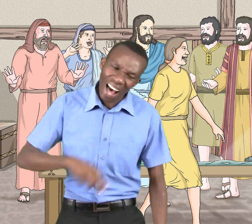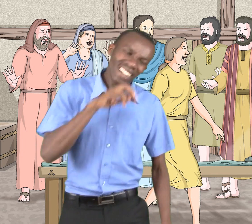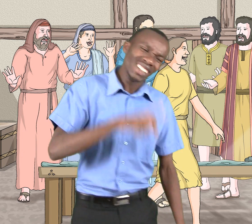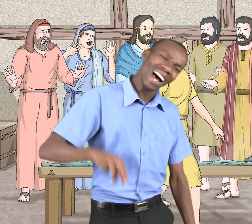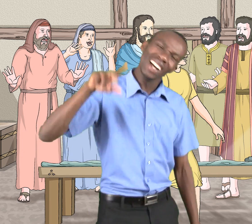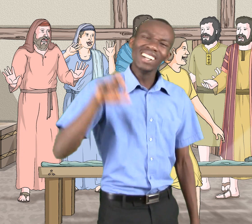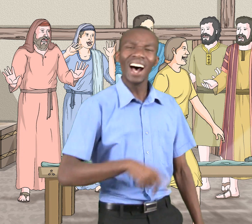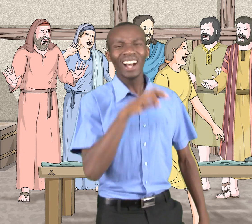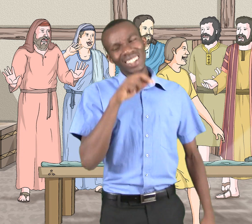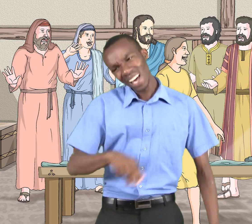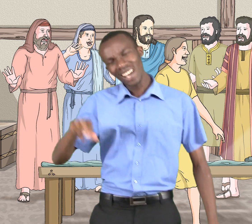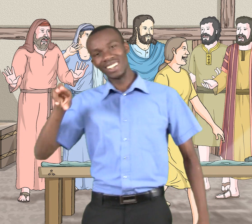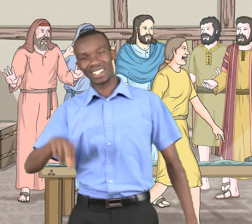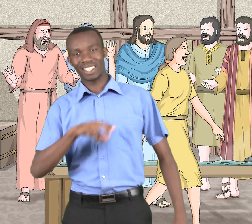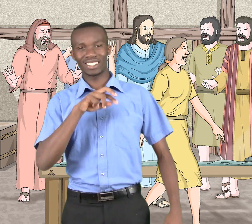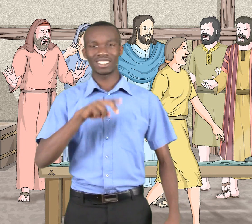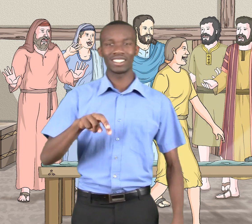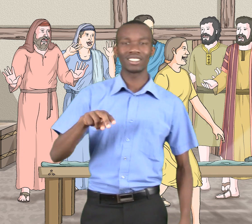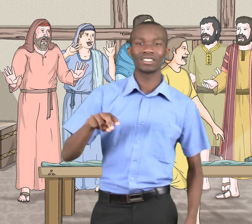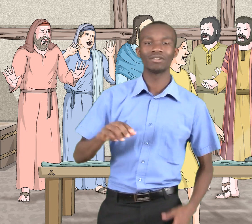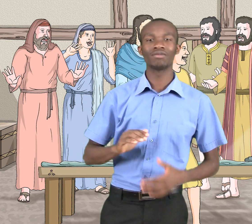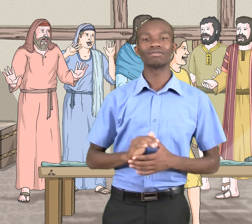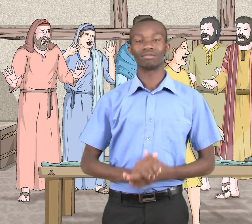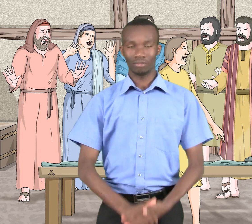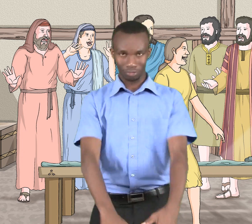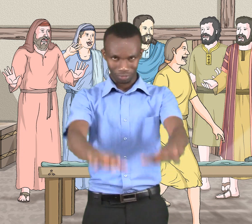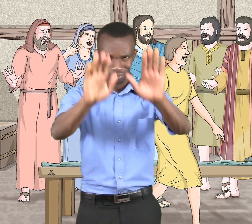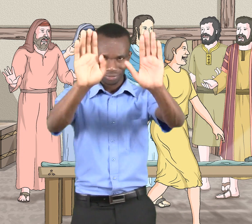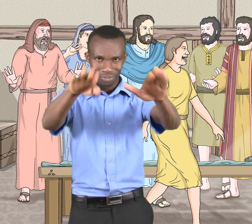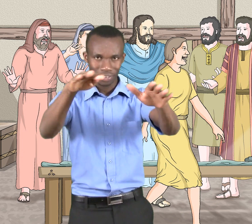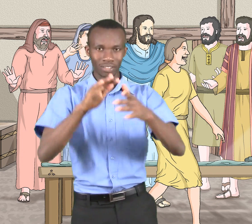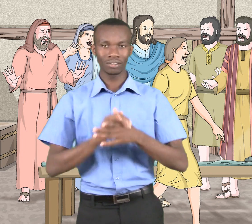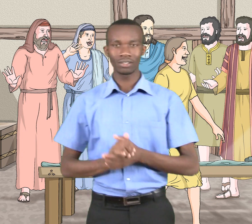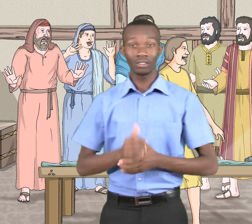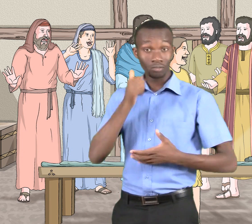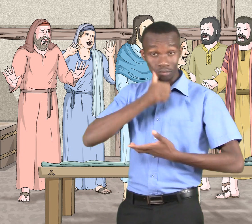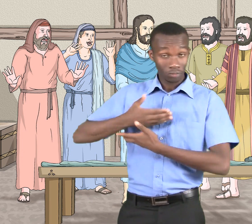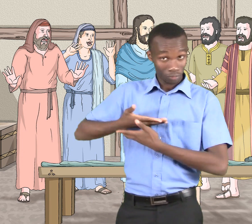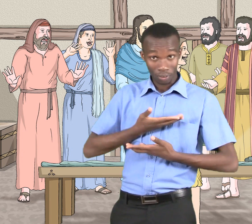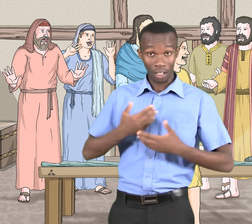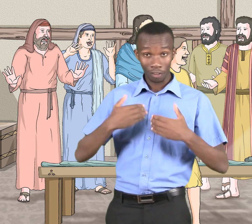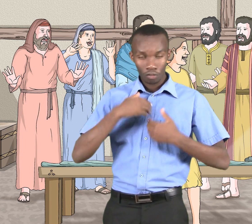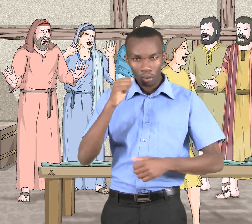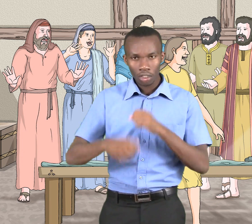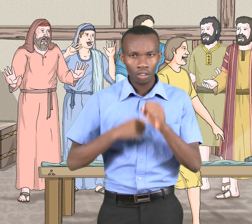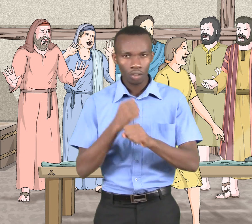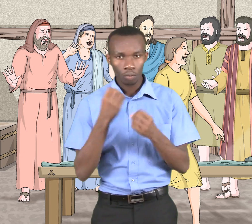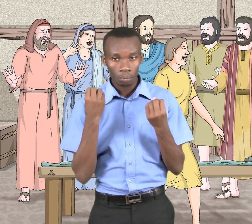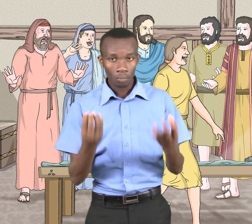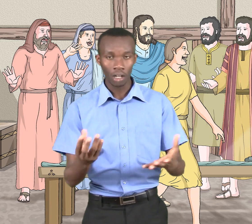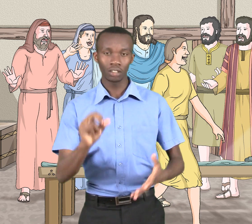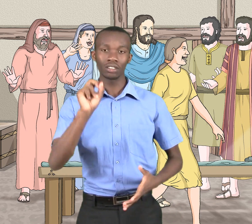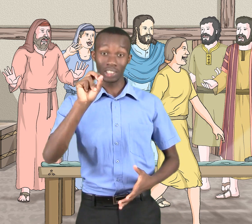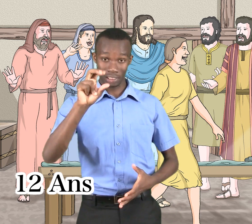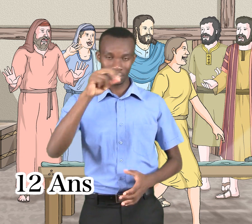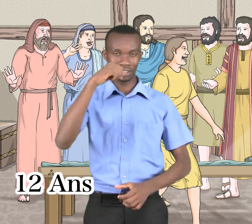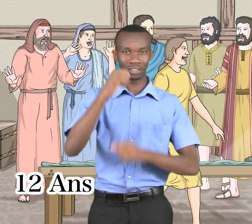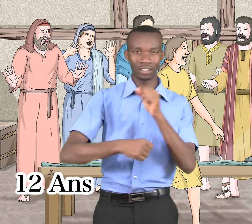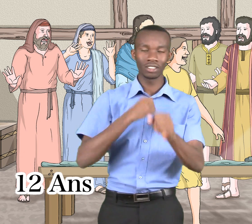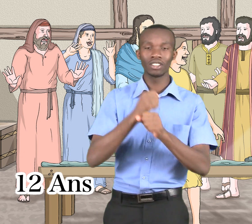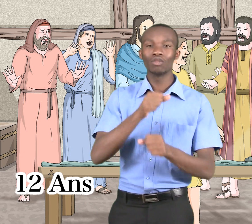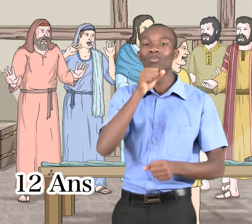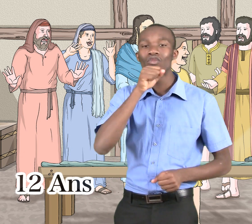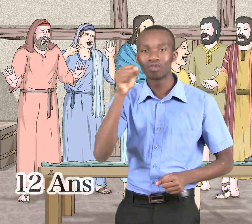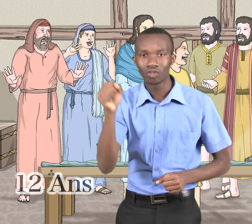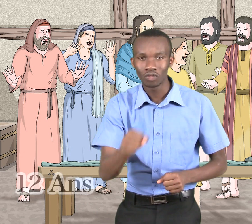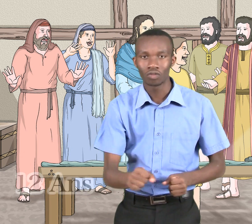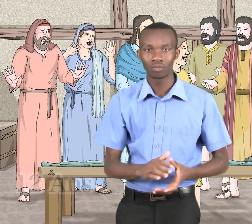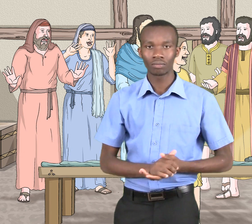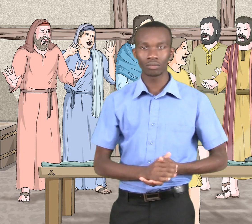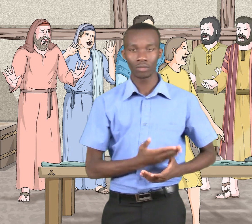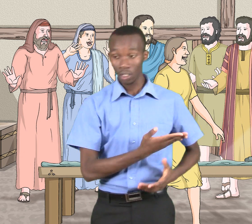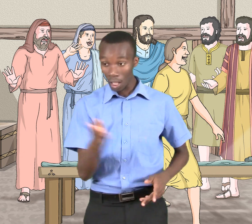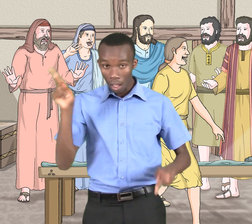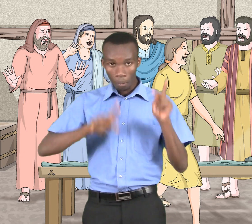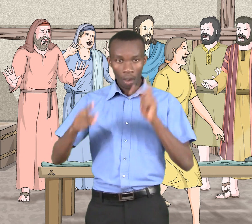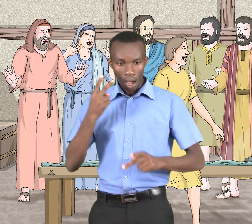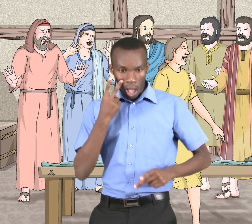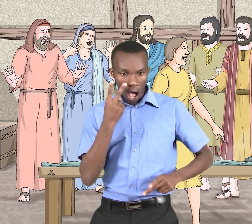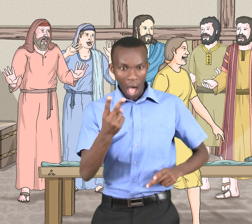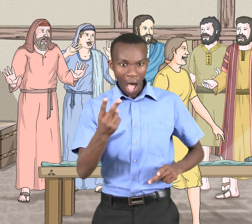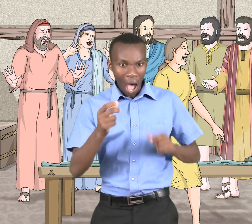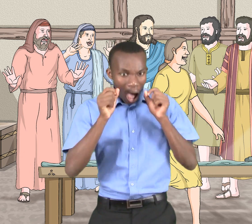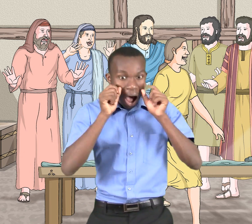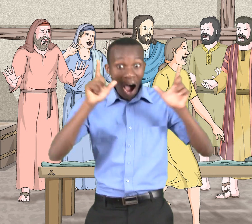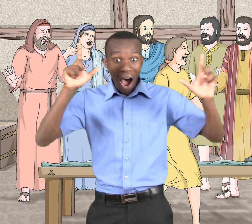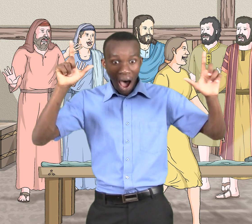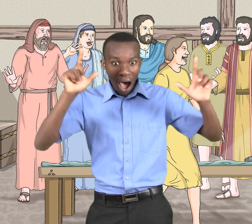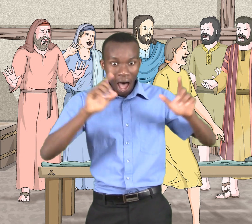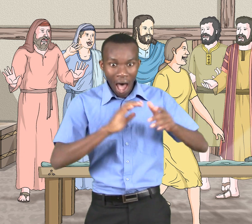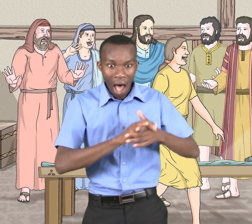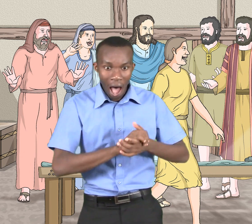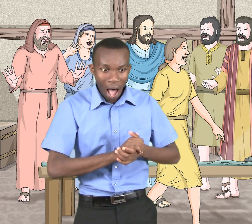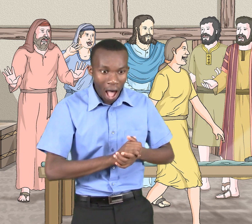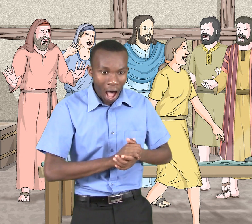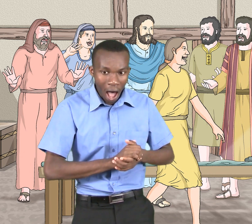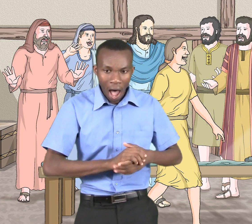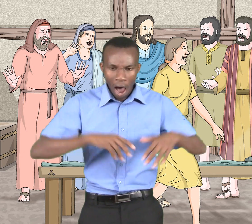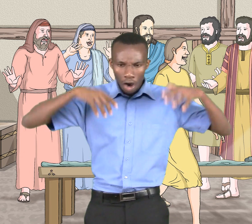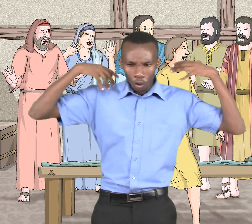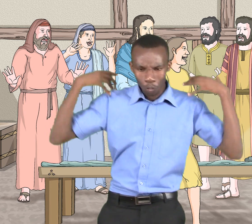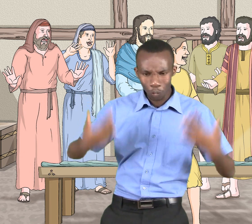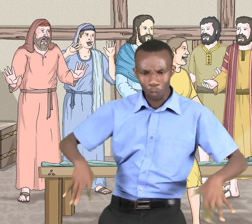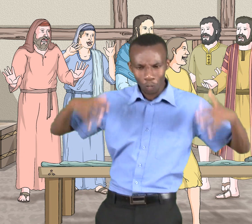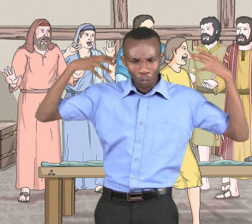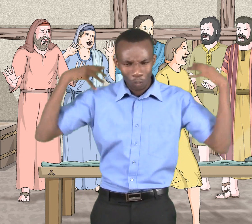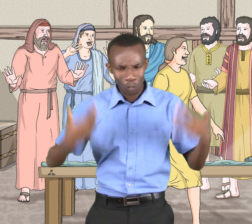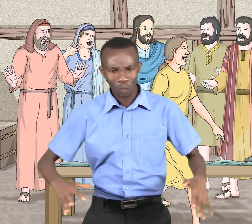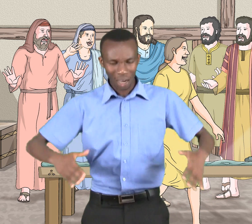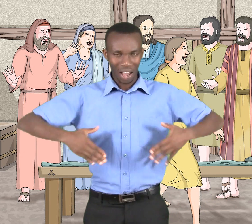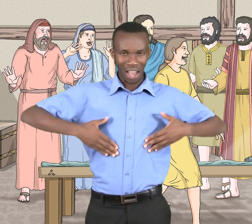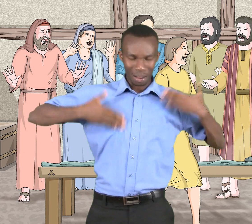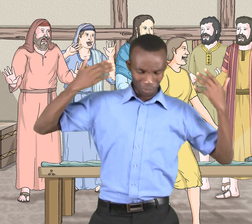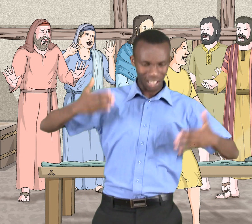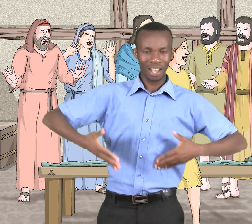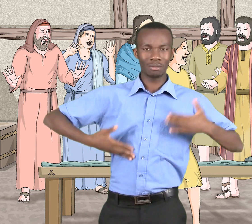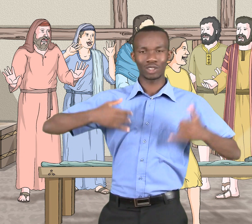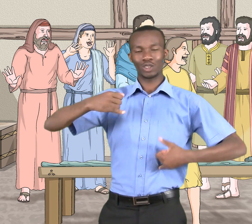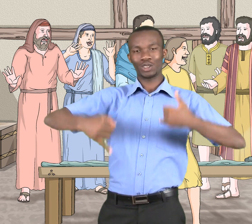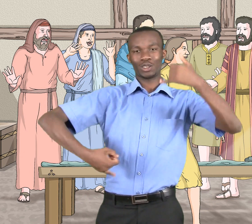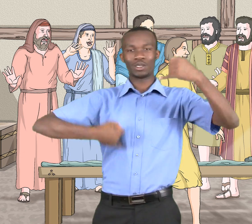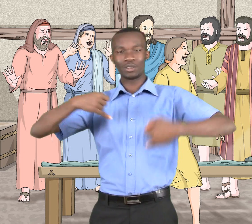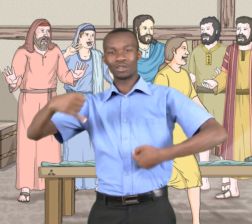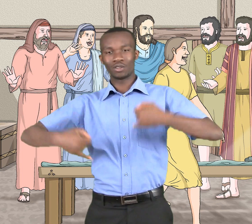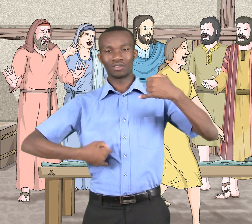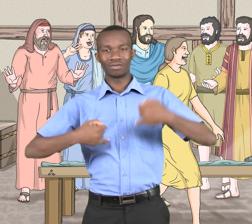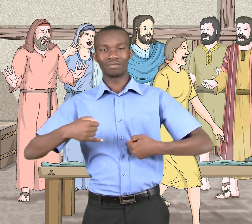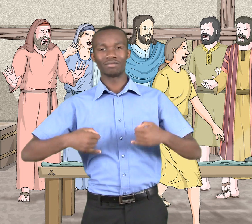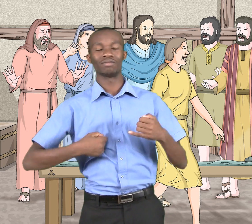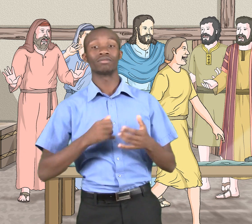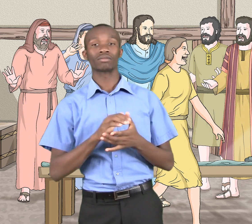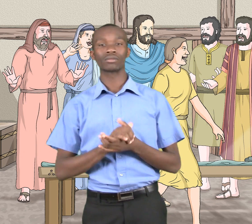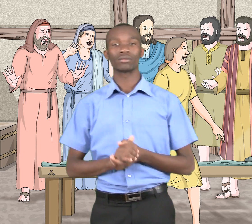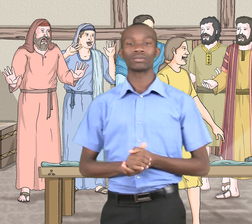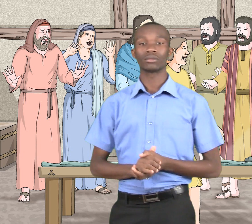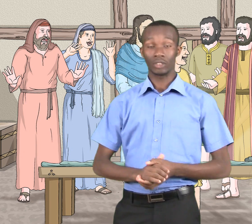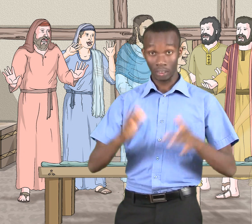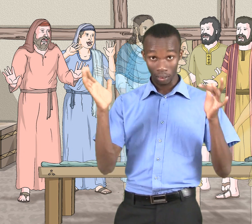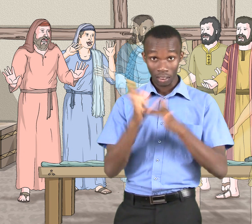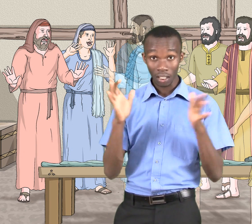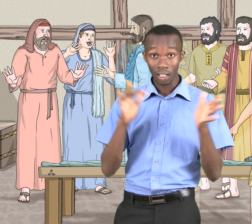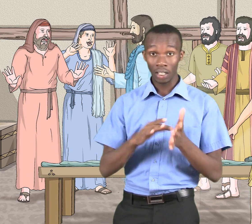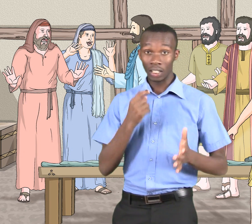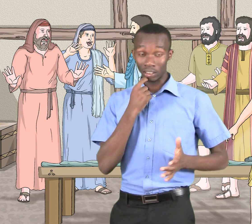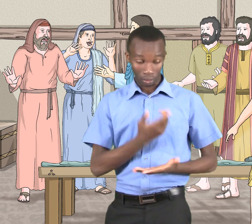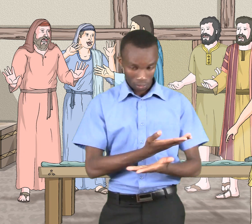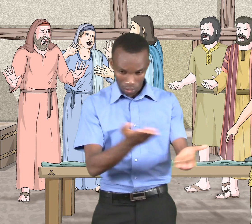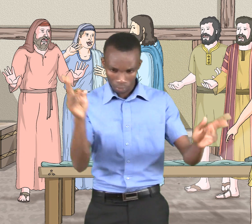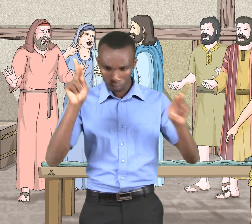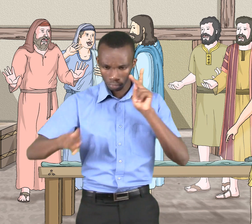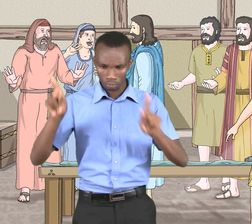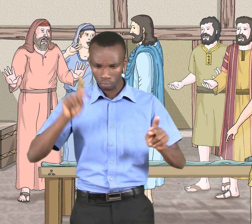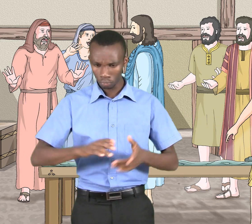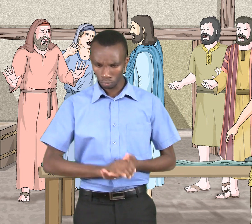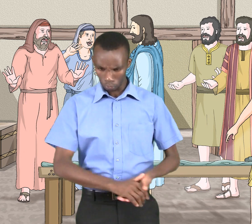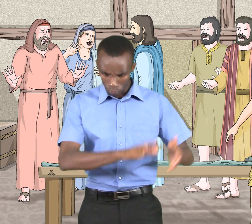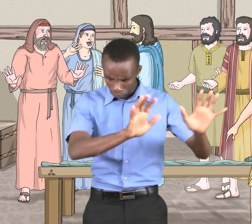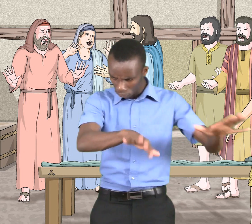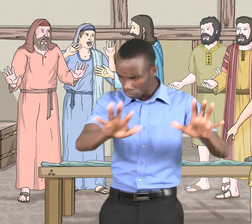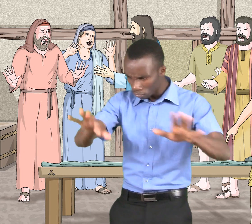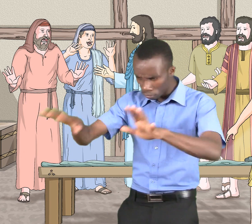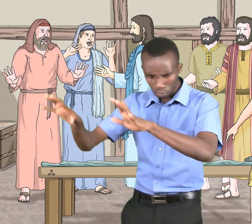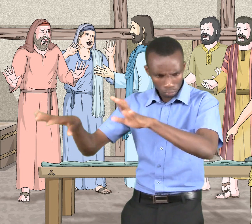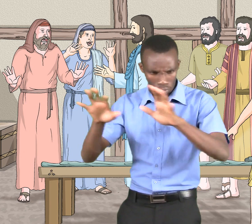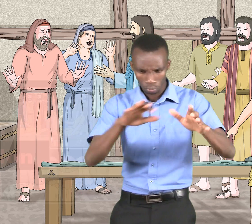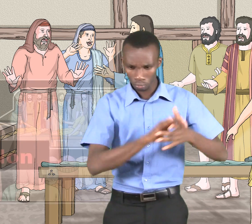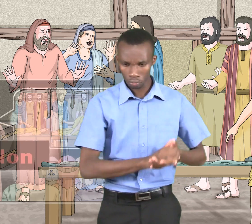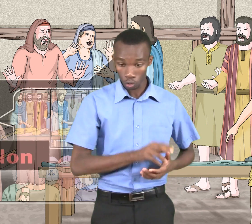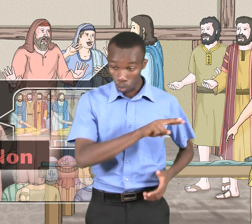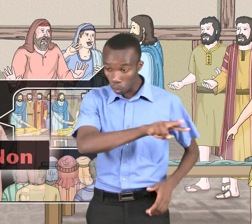She was twelve years old, and at once they were utterly astounded.